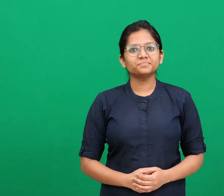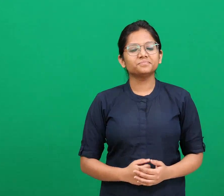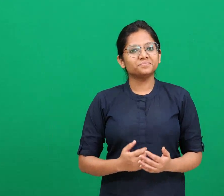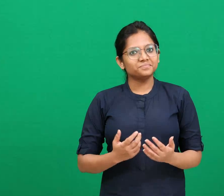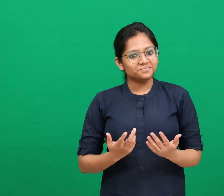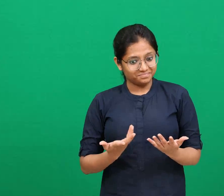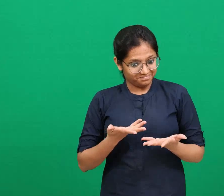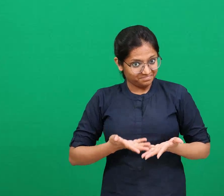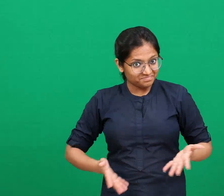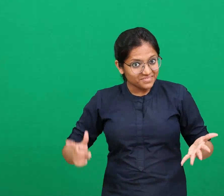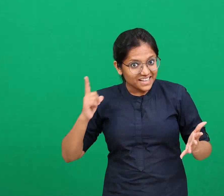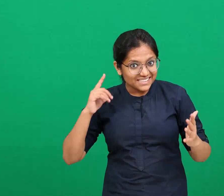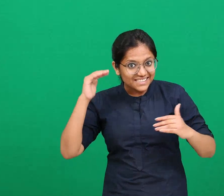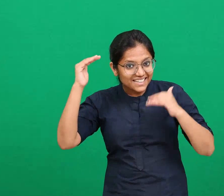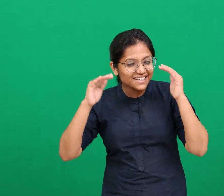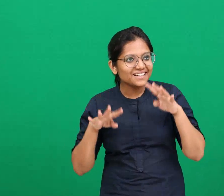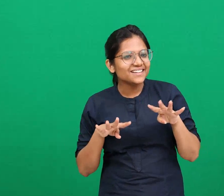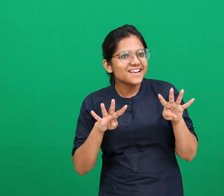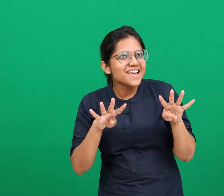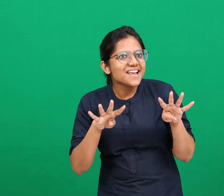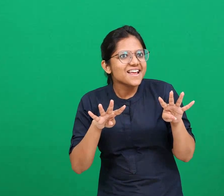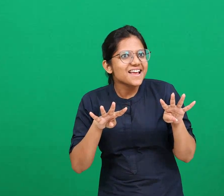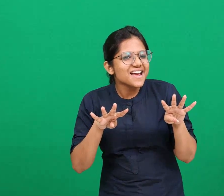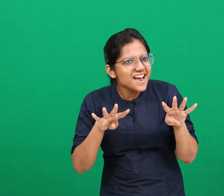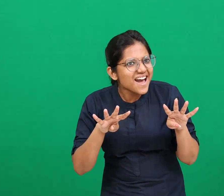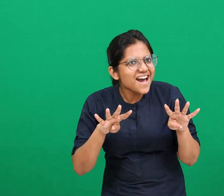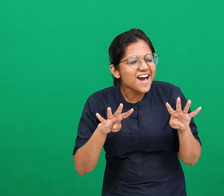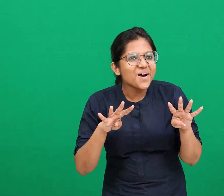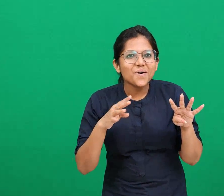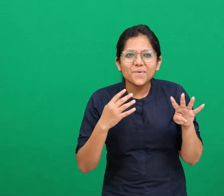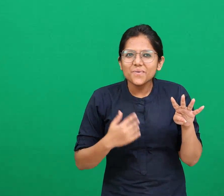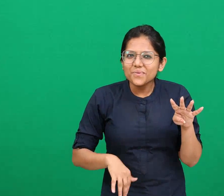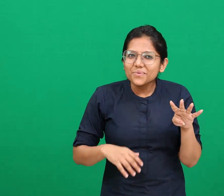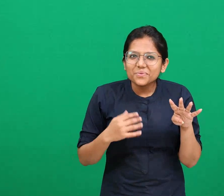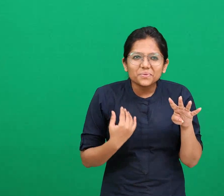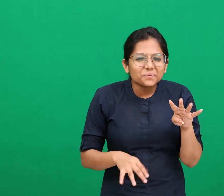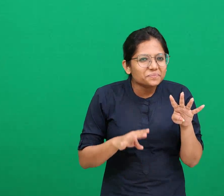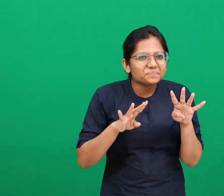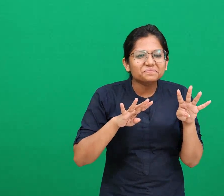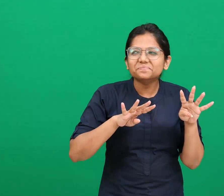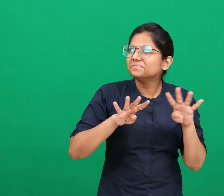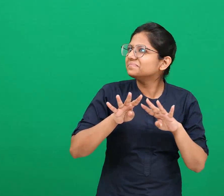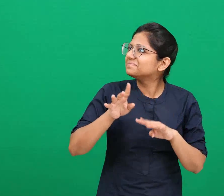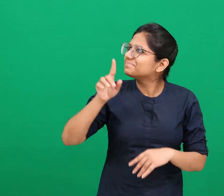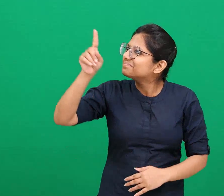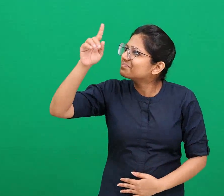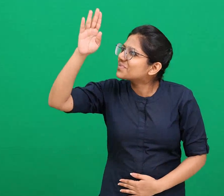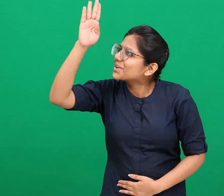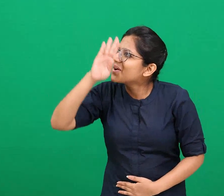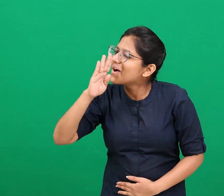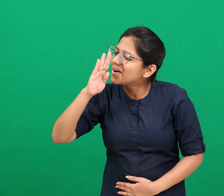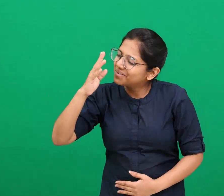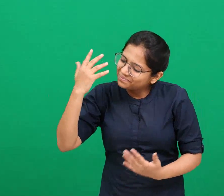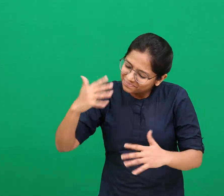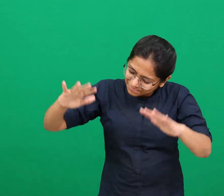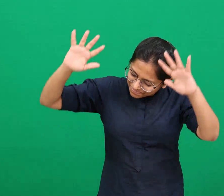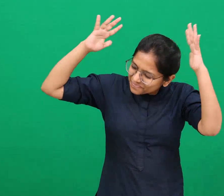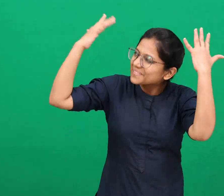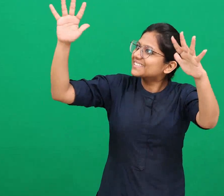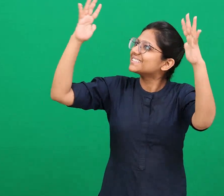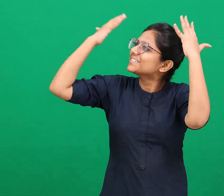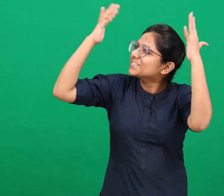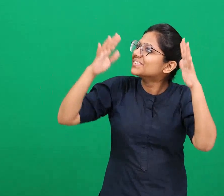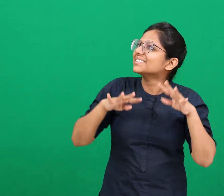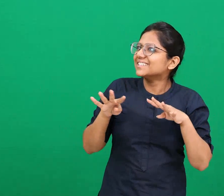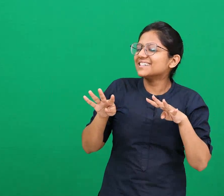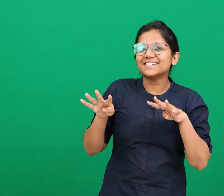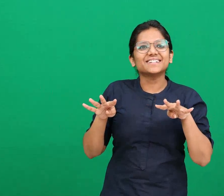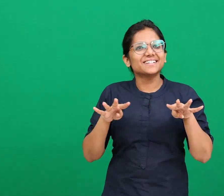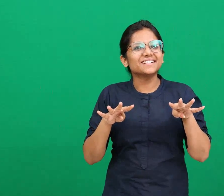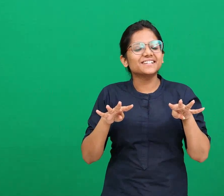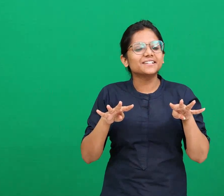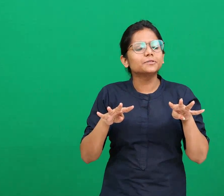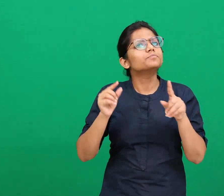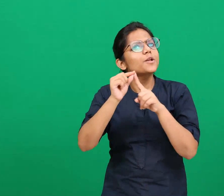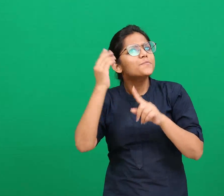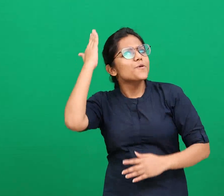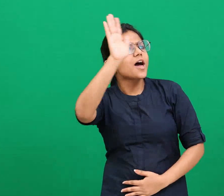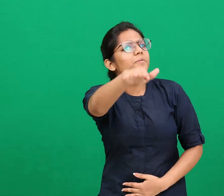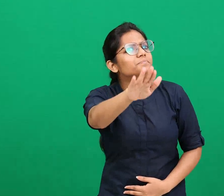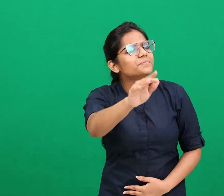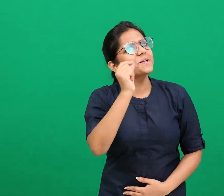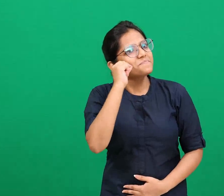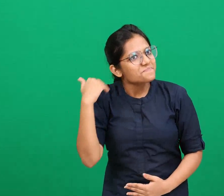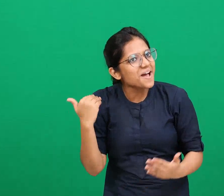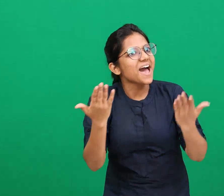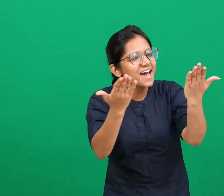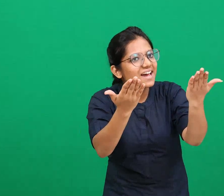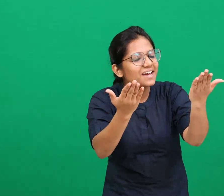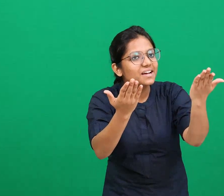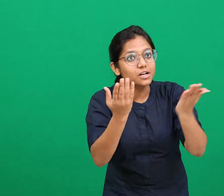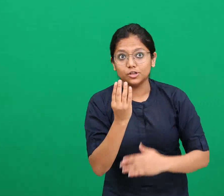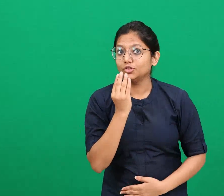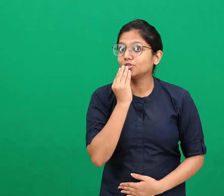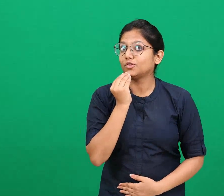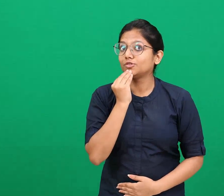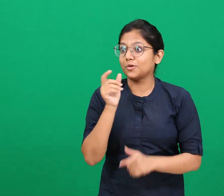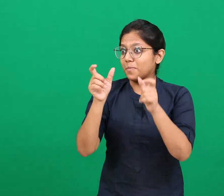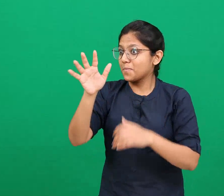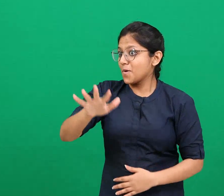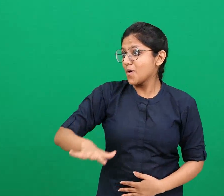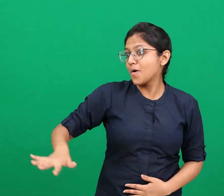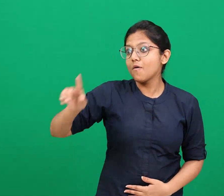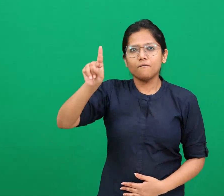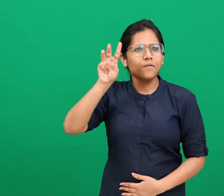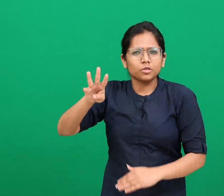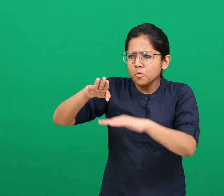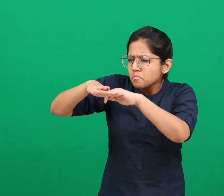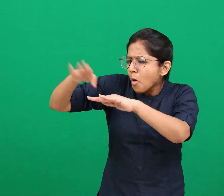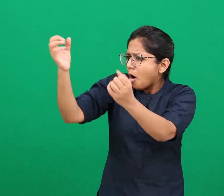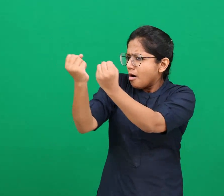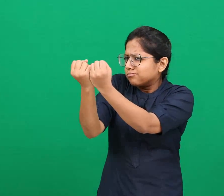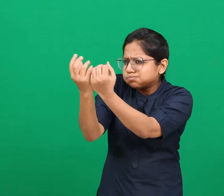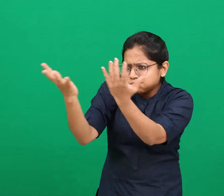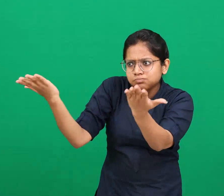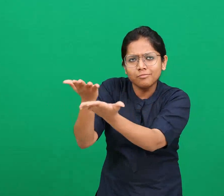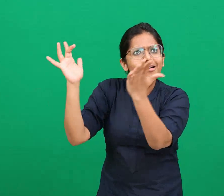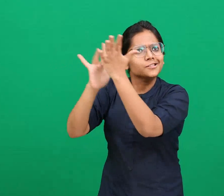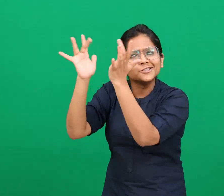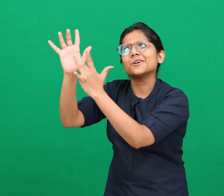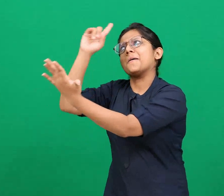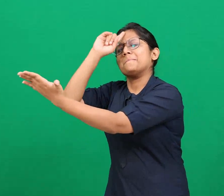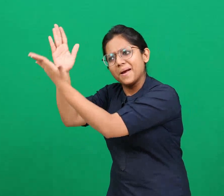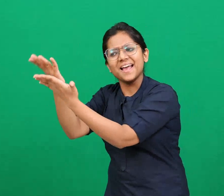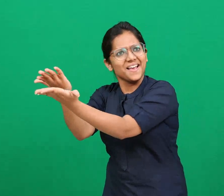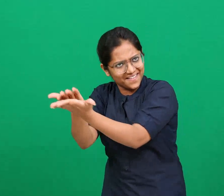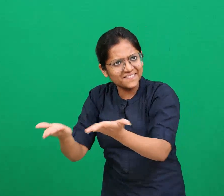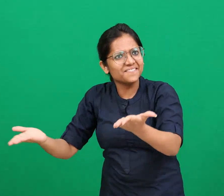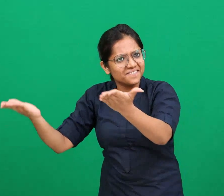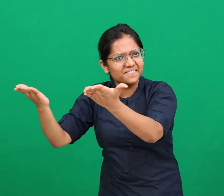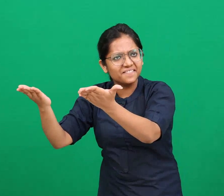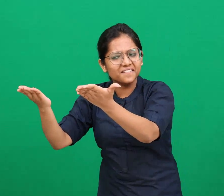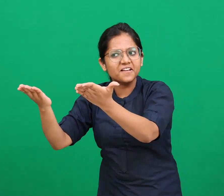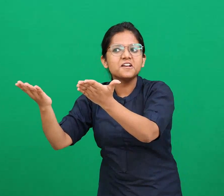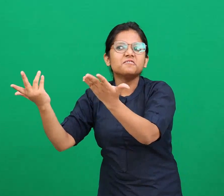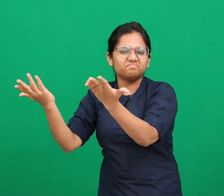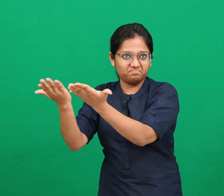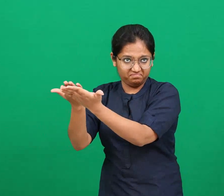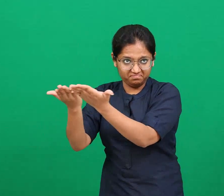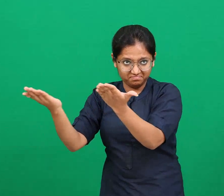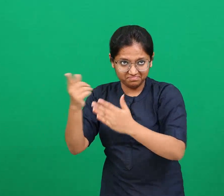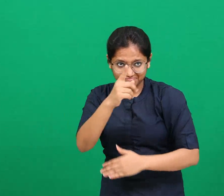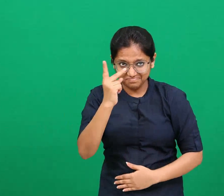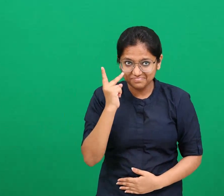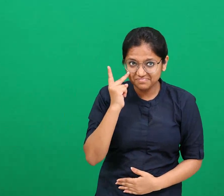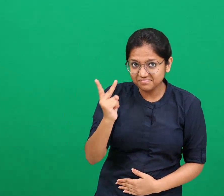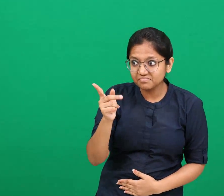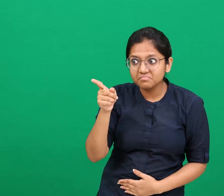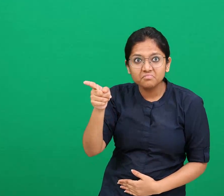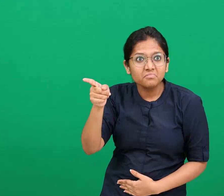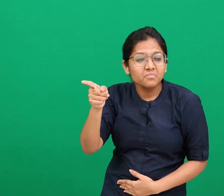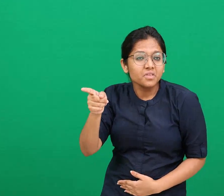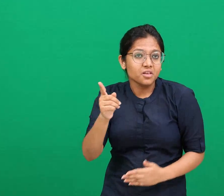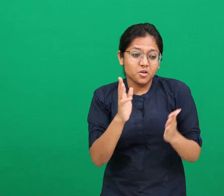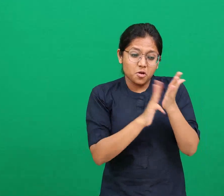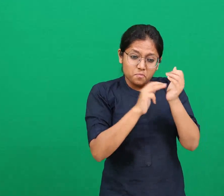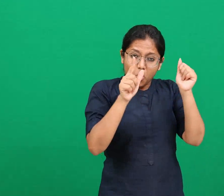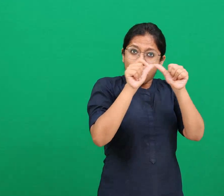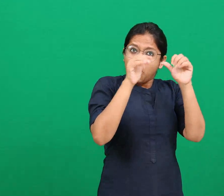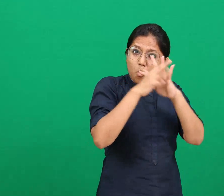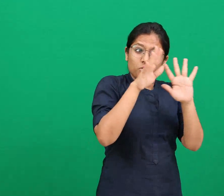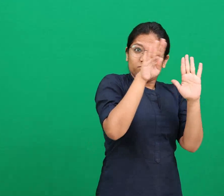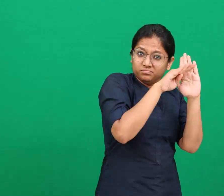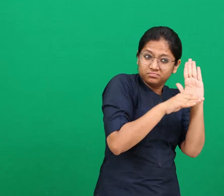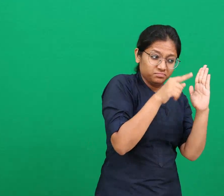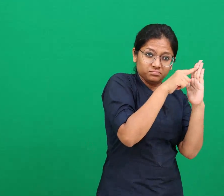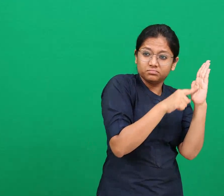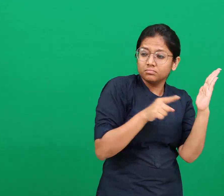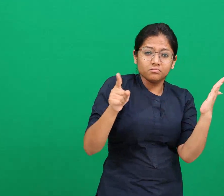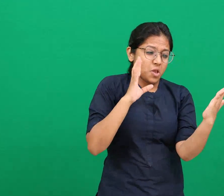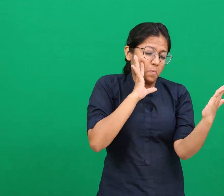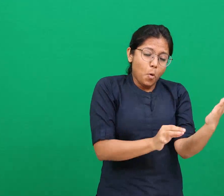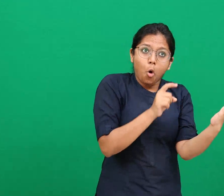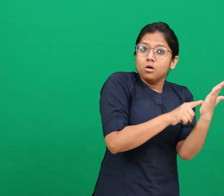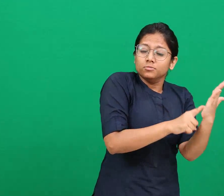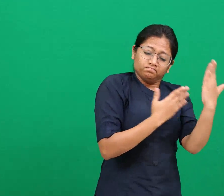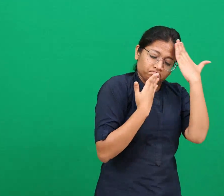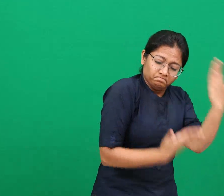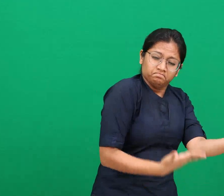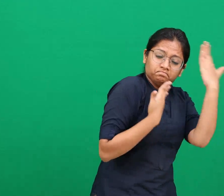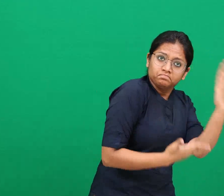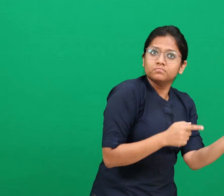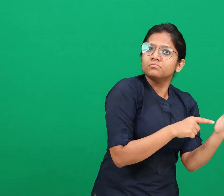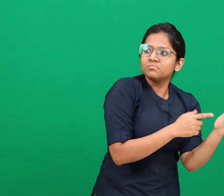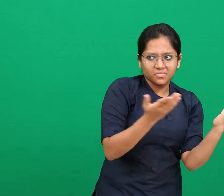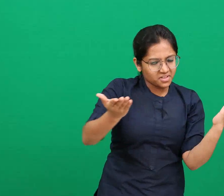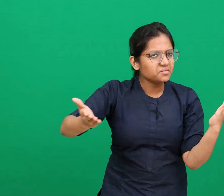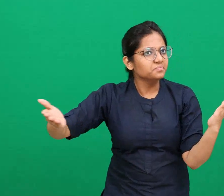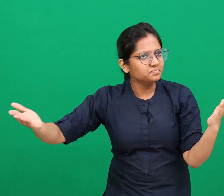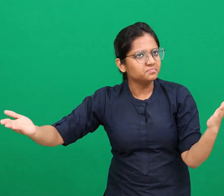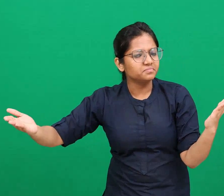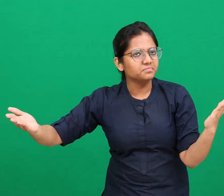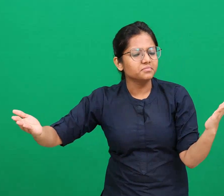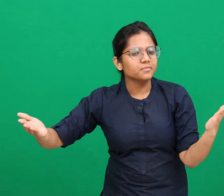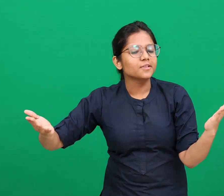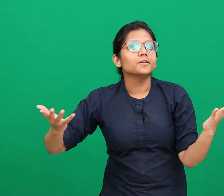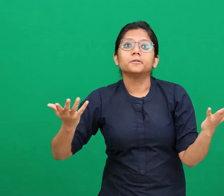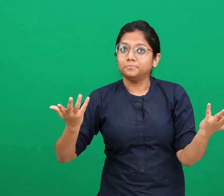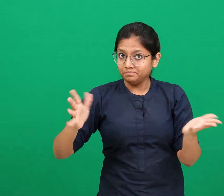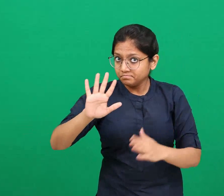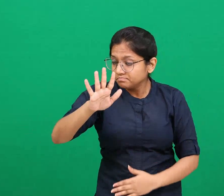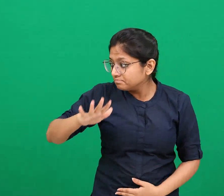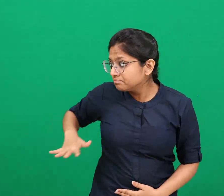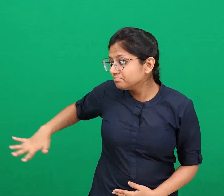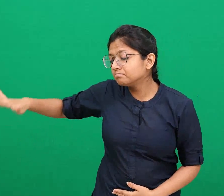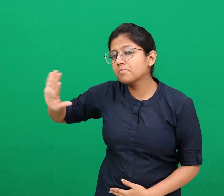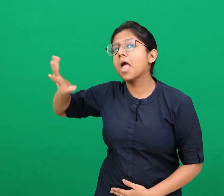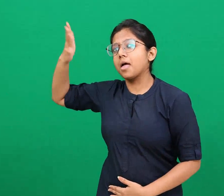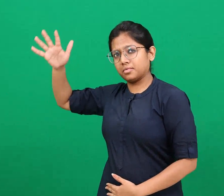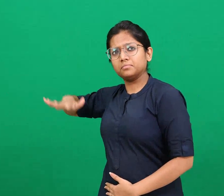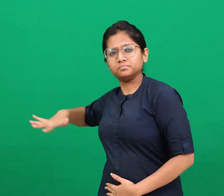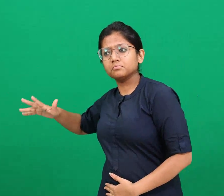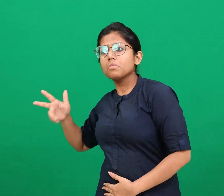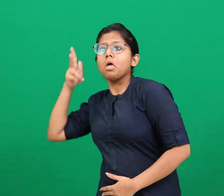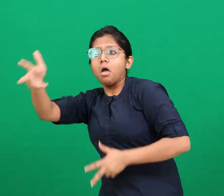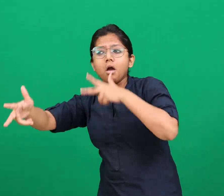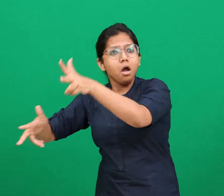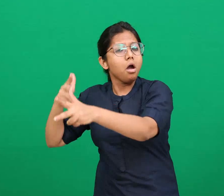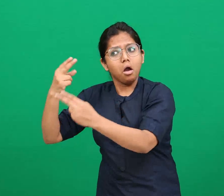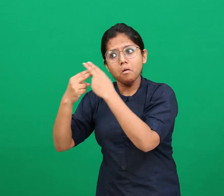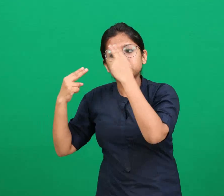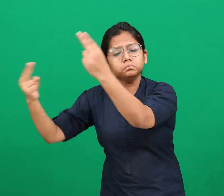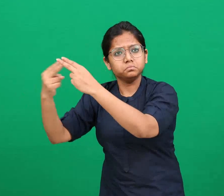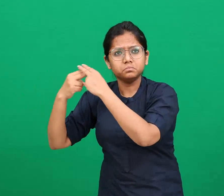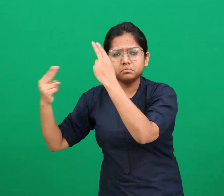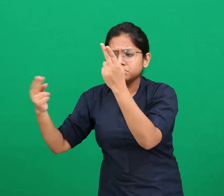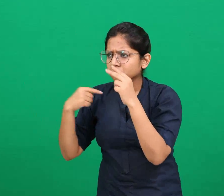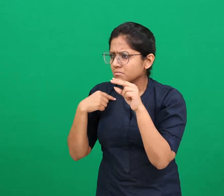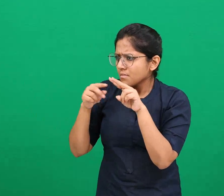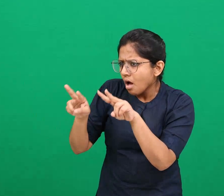Then they said to Paul, "You see, brother, how many thousands of Jews have believed, and all of them are zealous for the law.